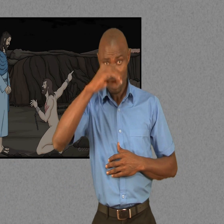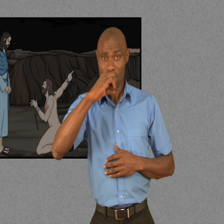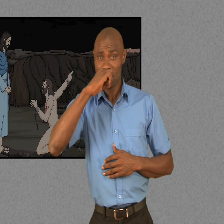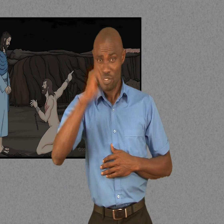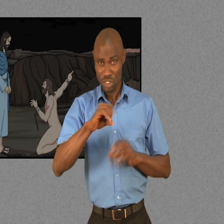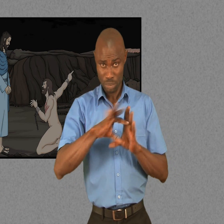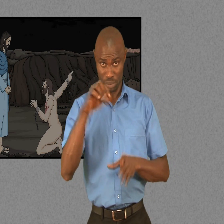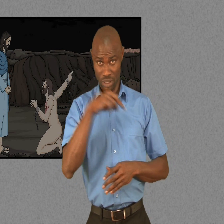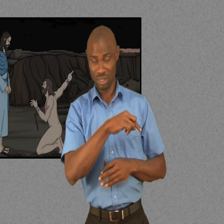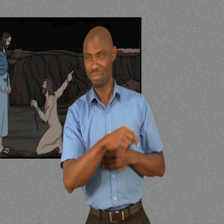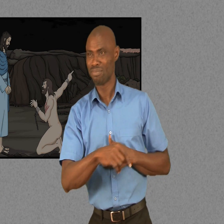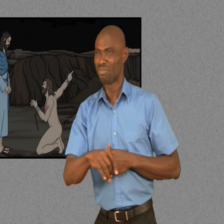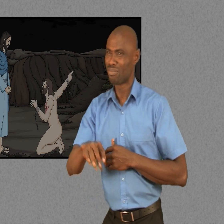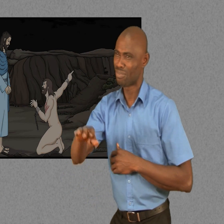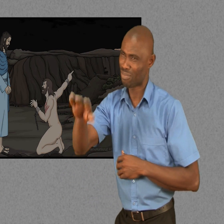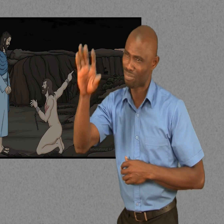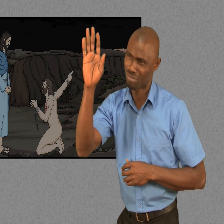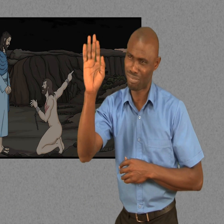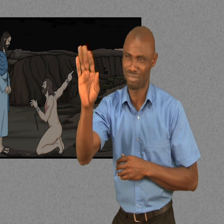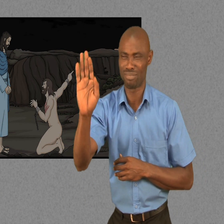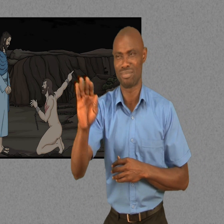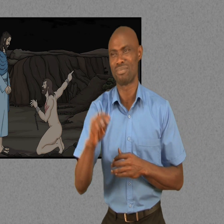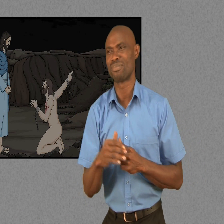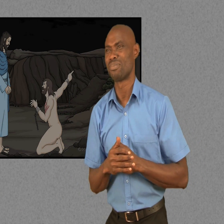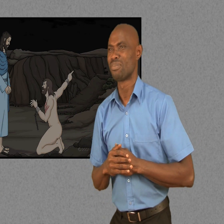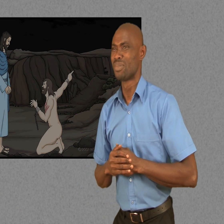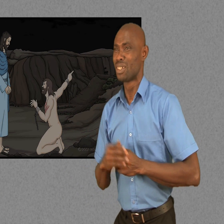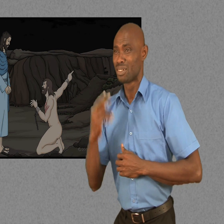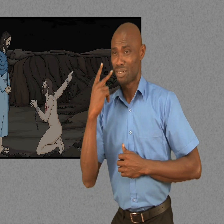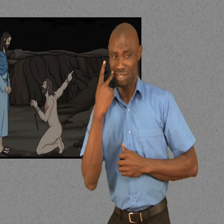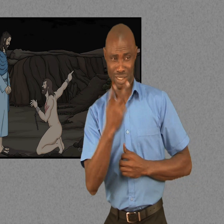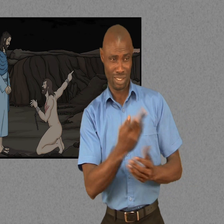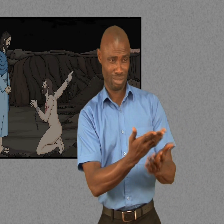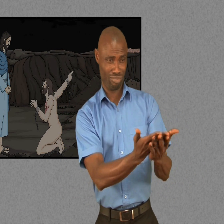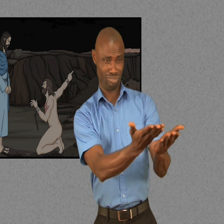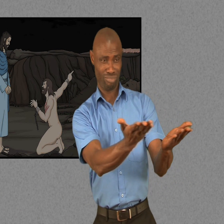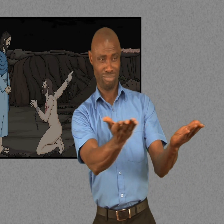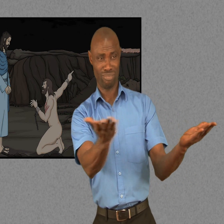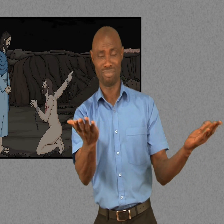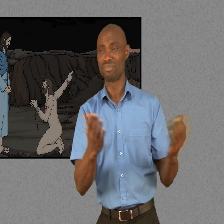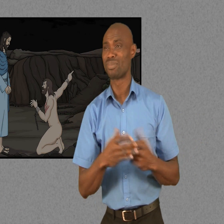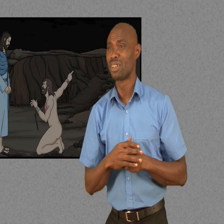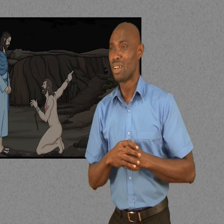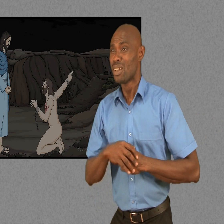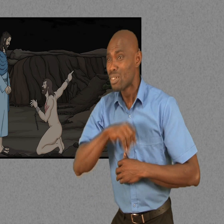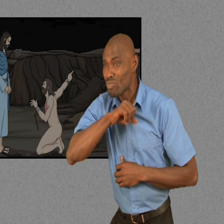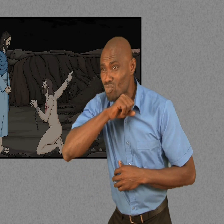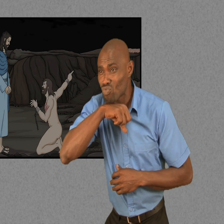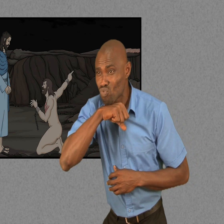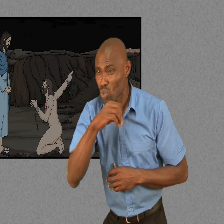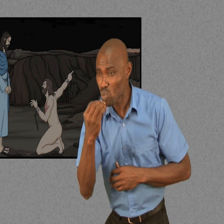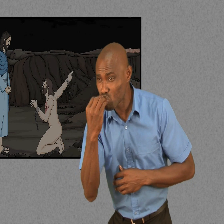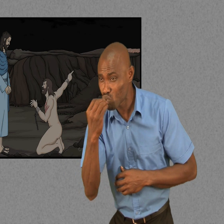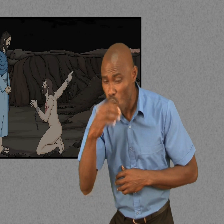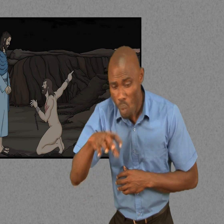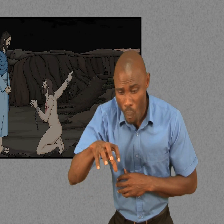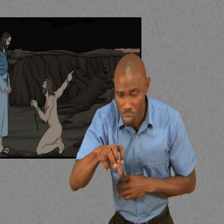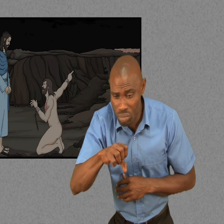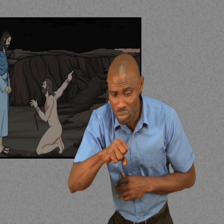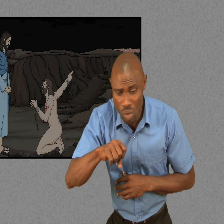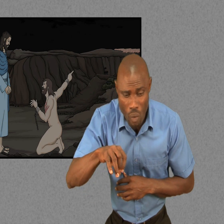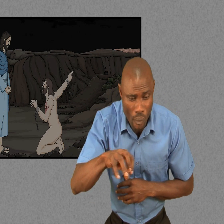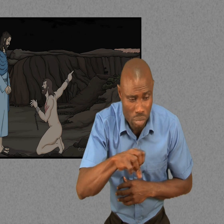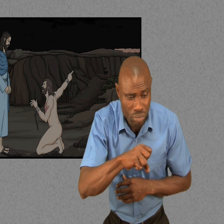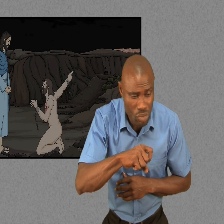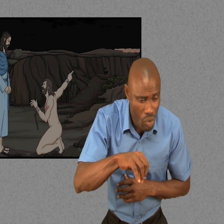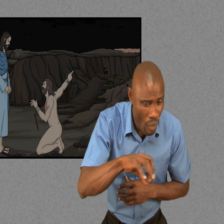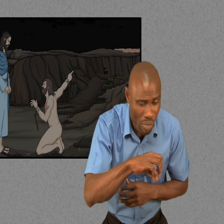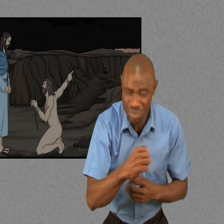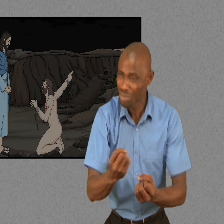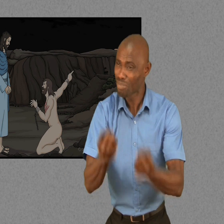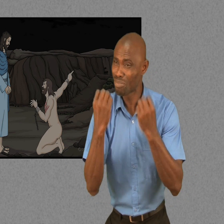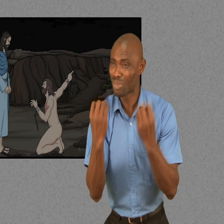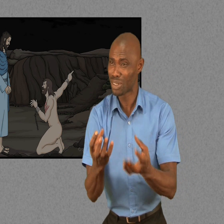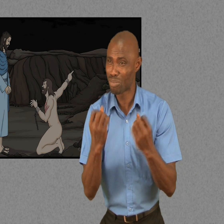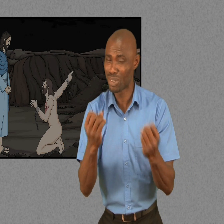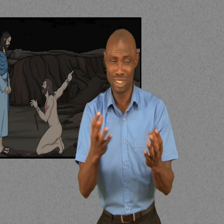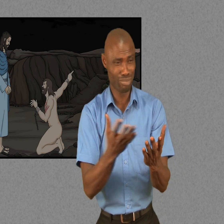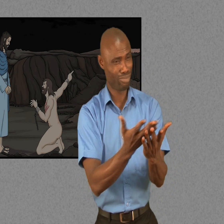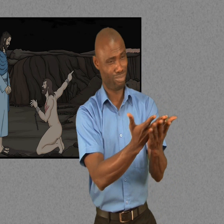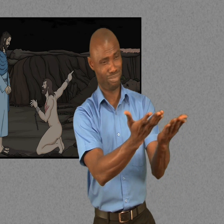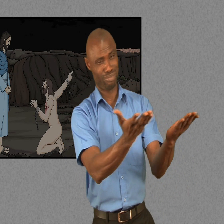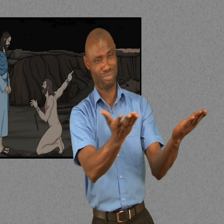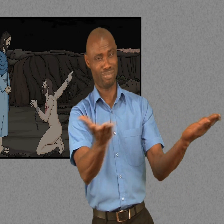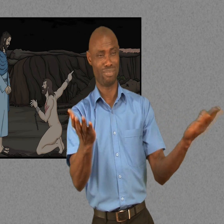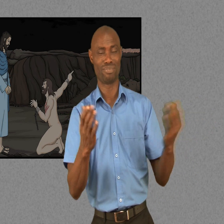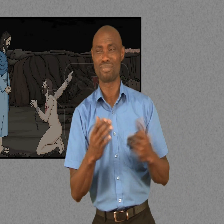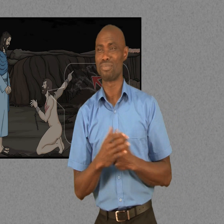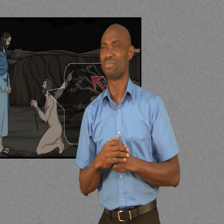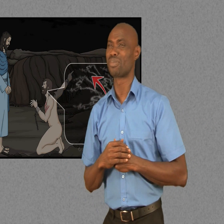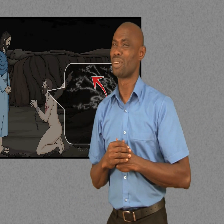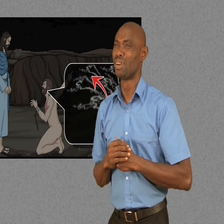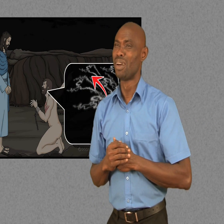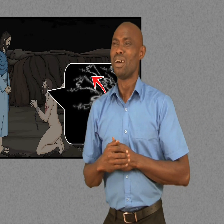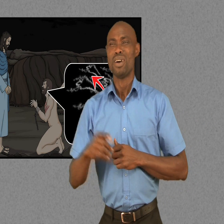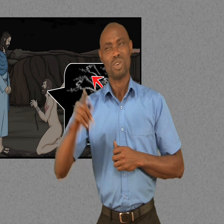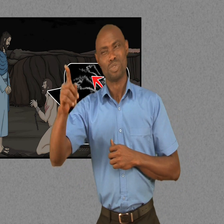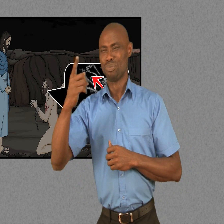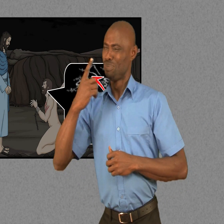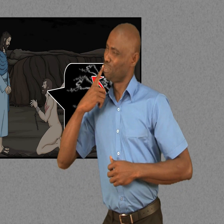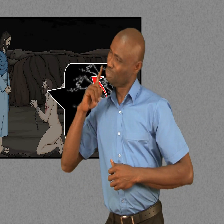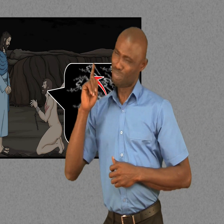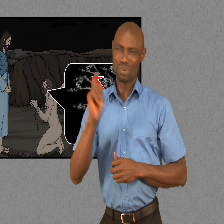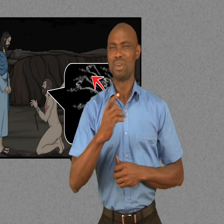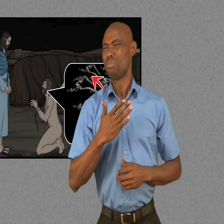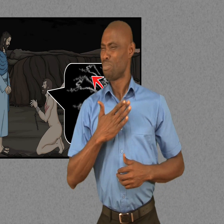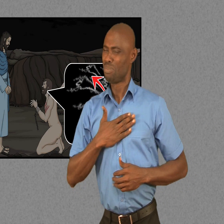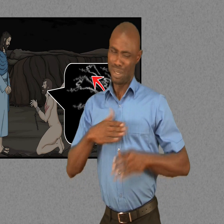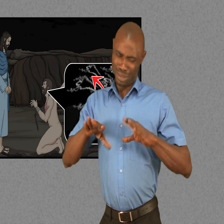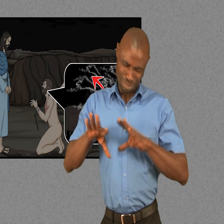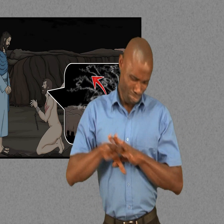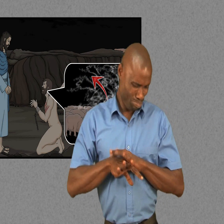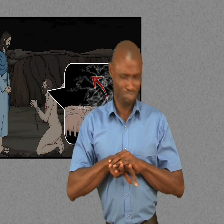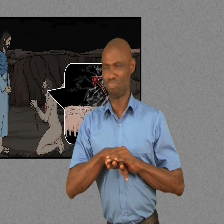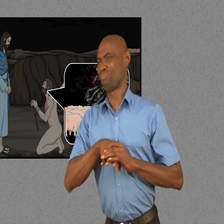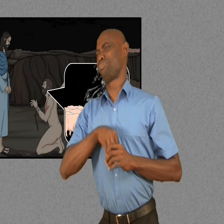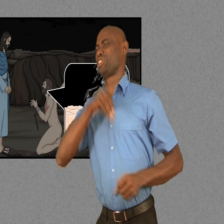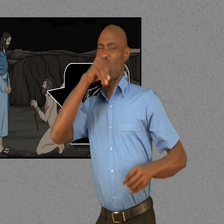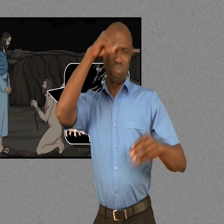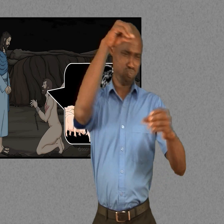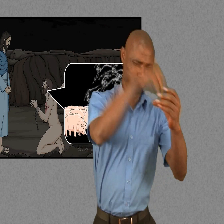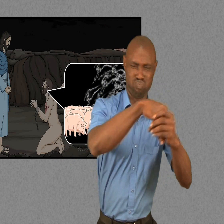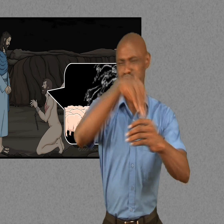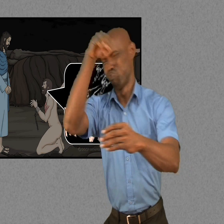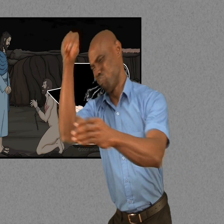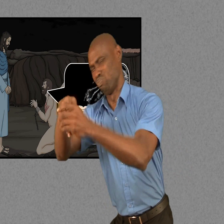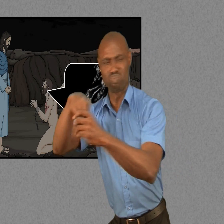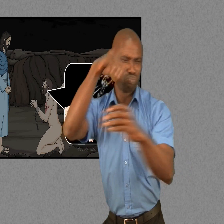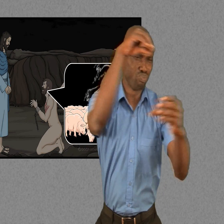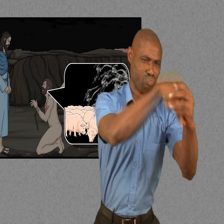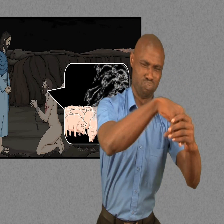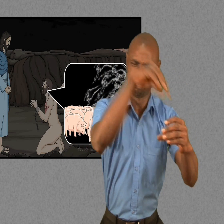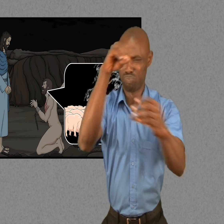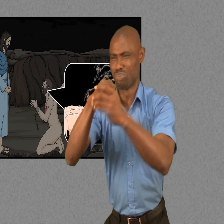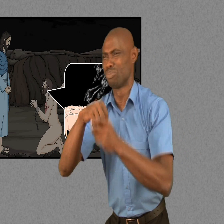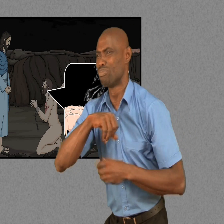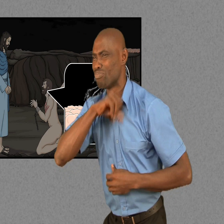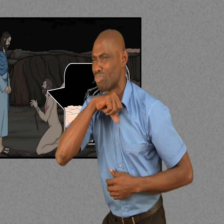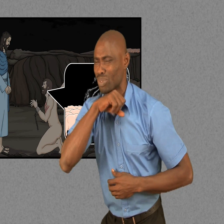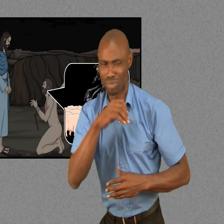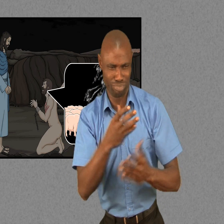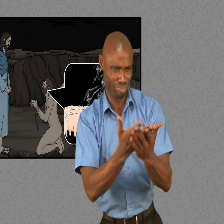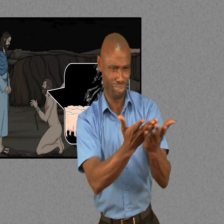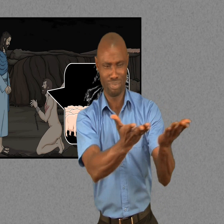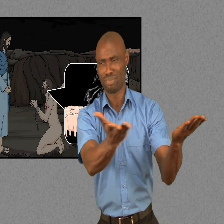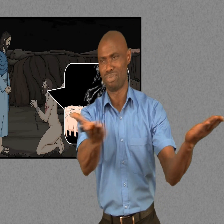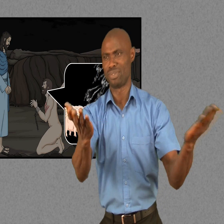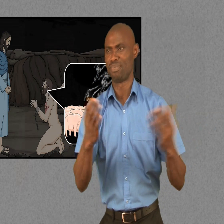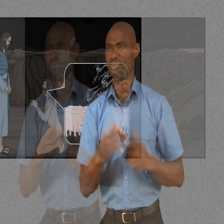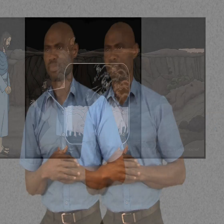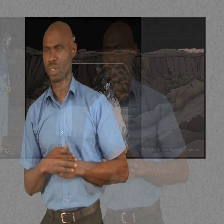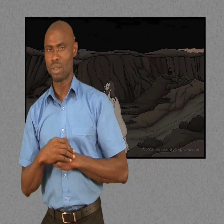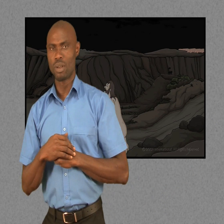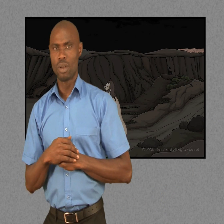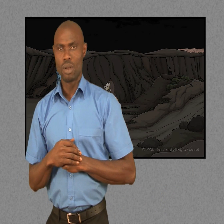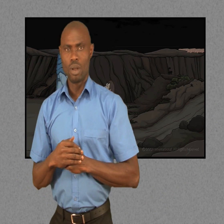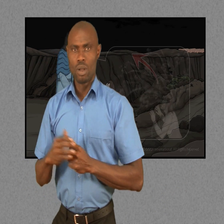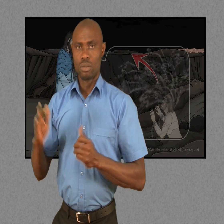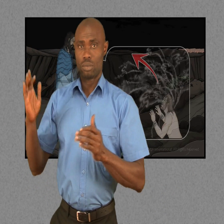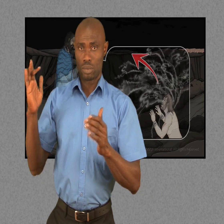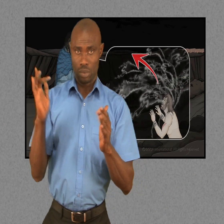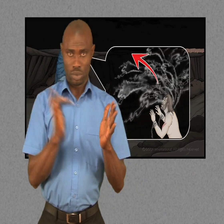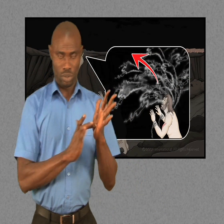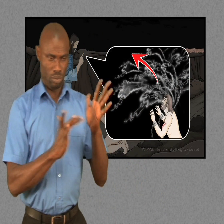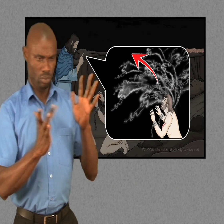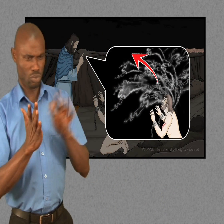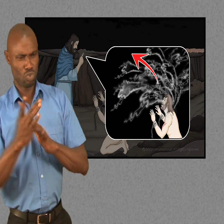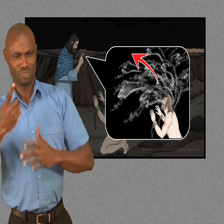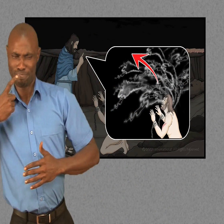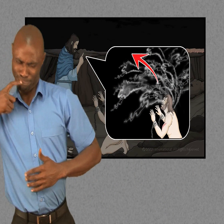So the demons begged Jesus, “Send us to the pigs, so that we may enter them.”